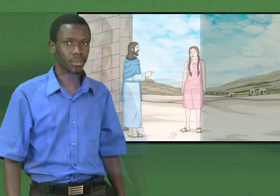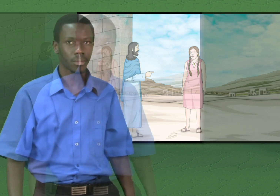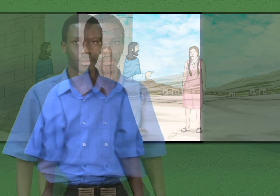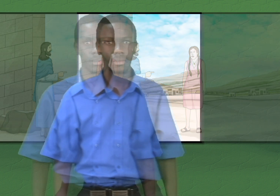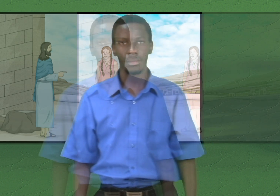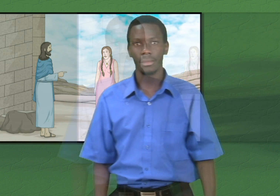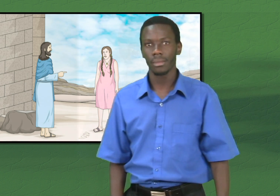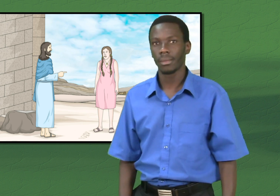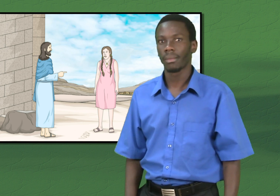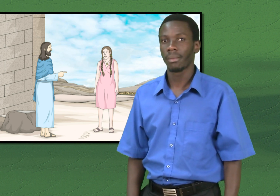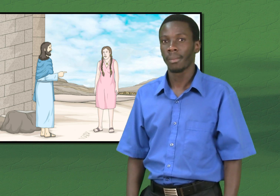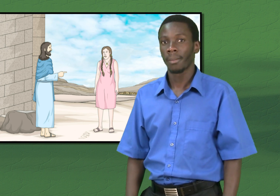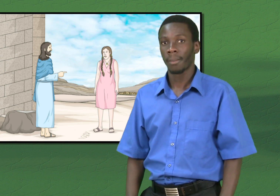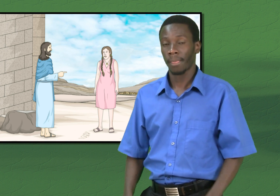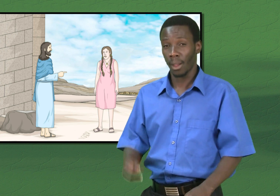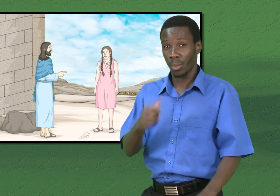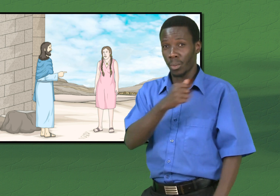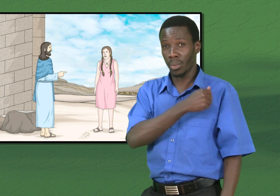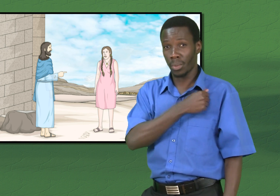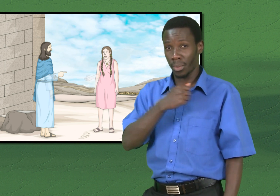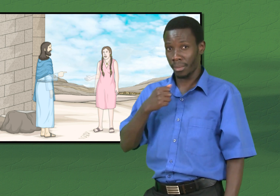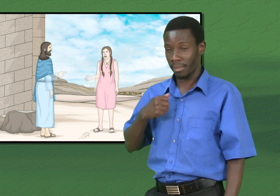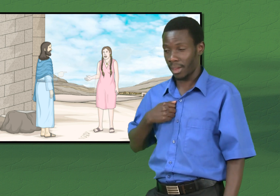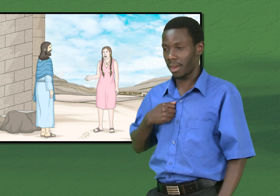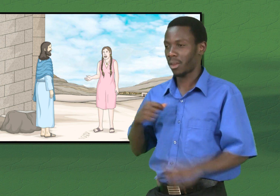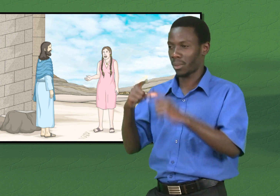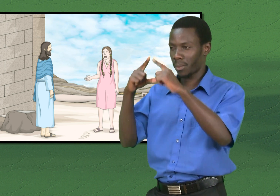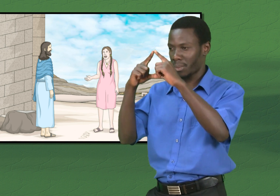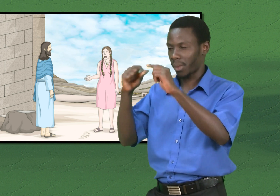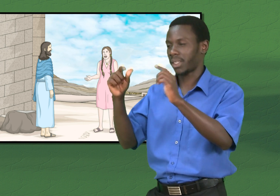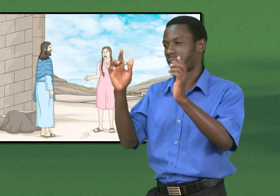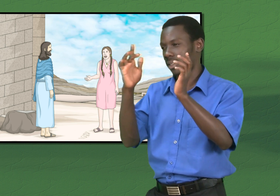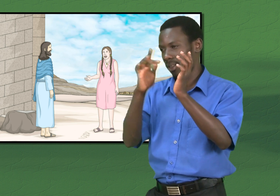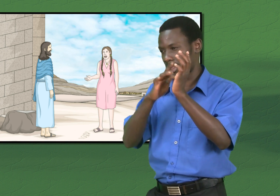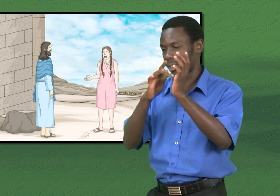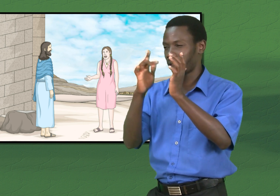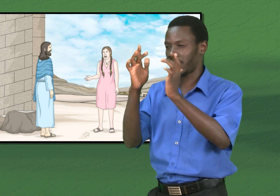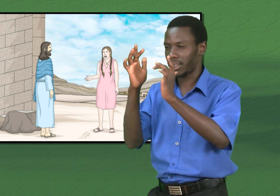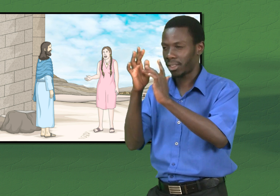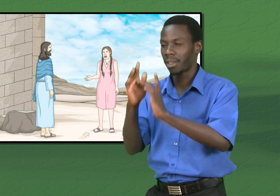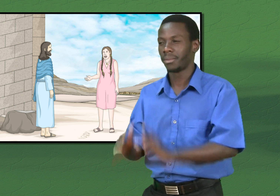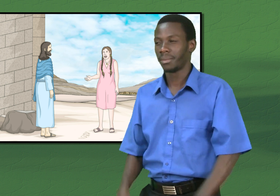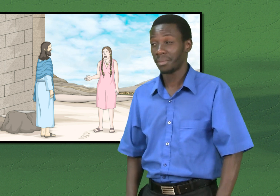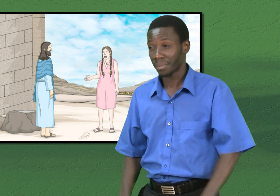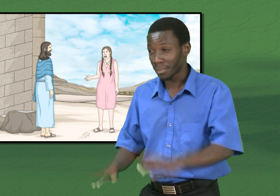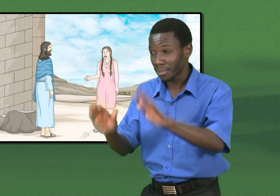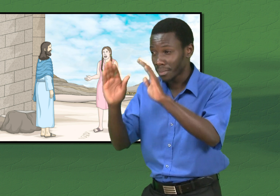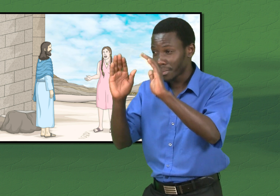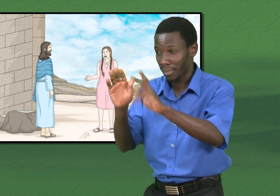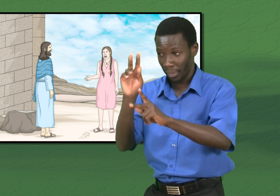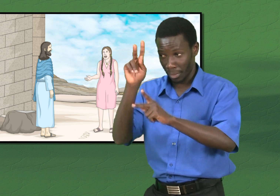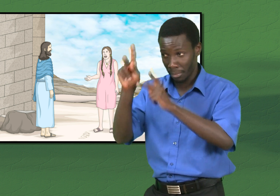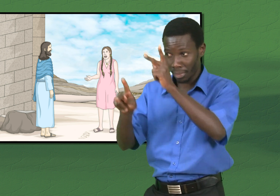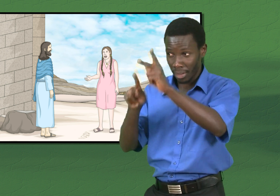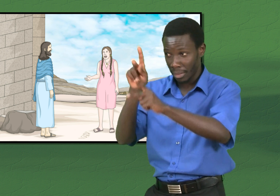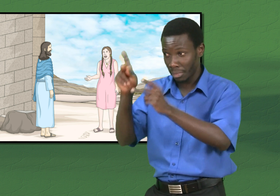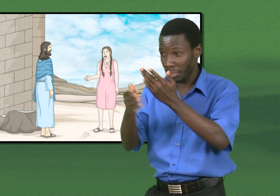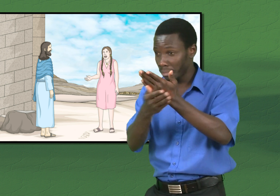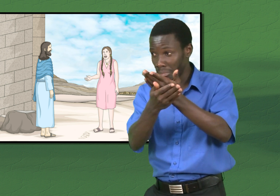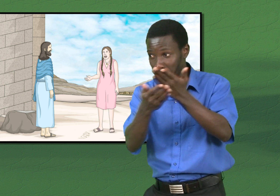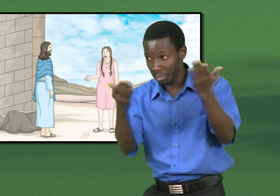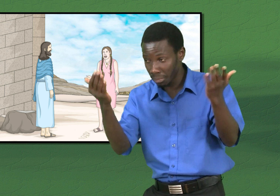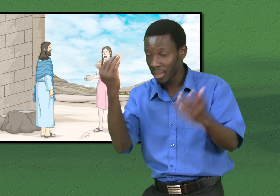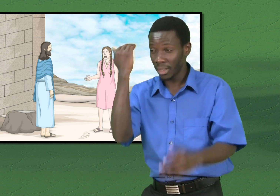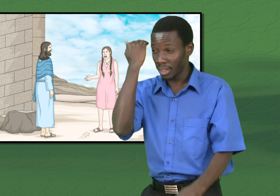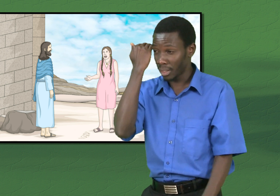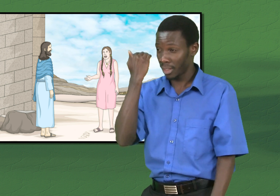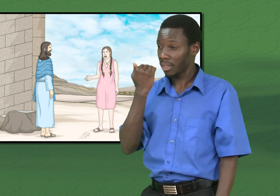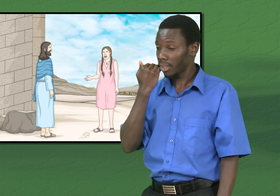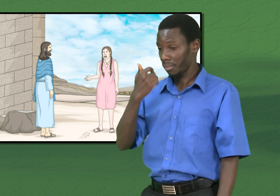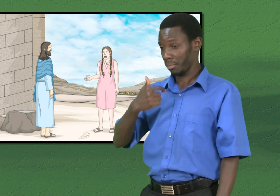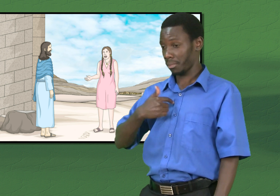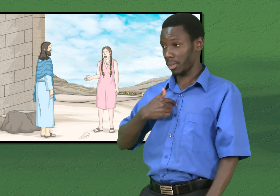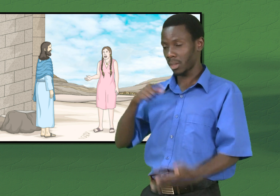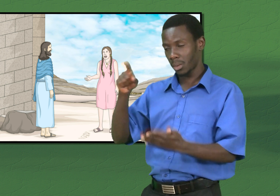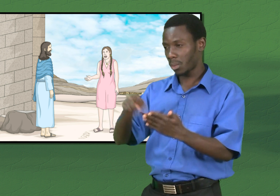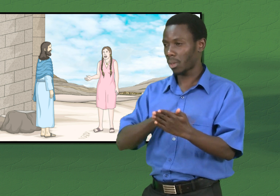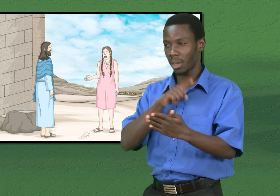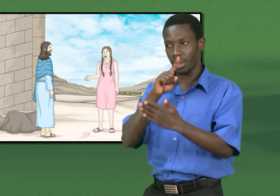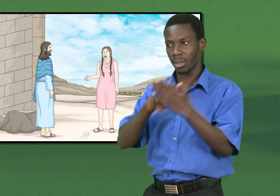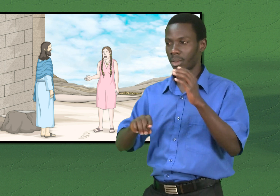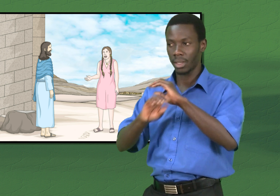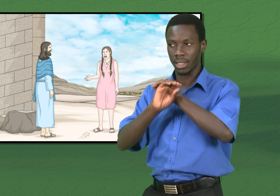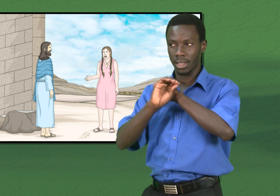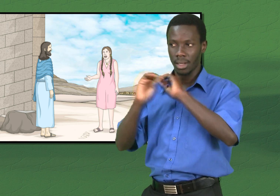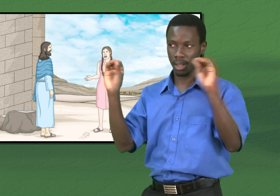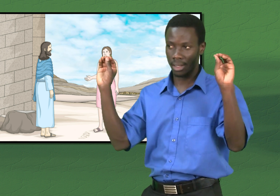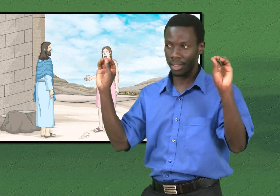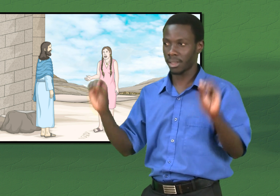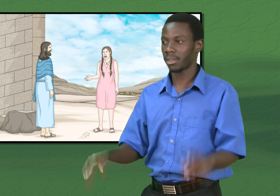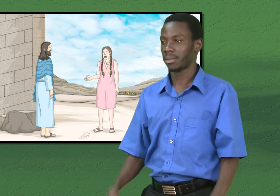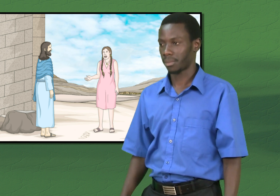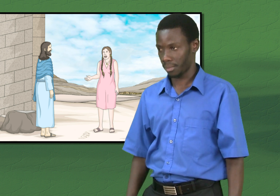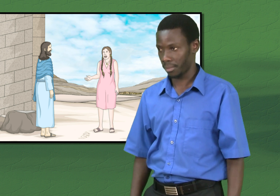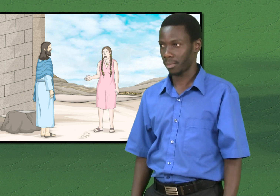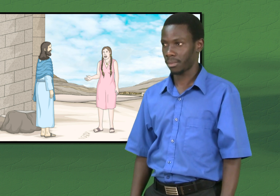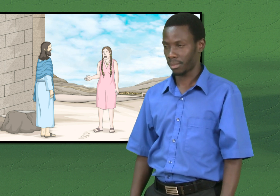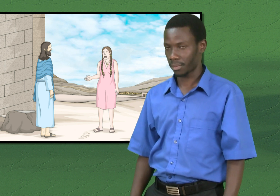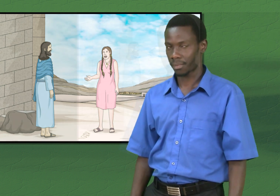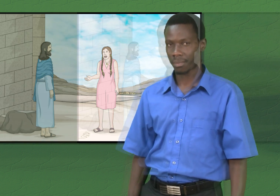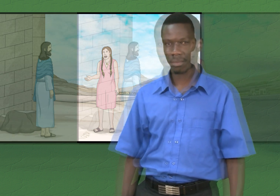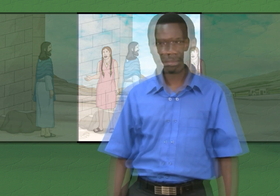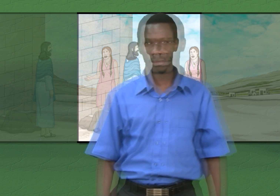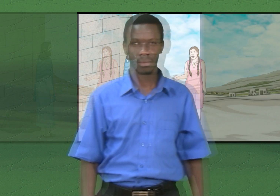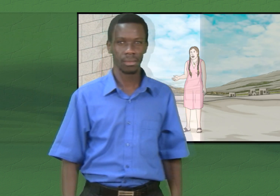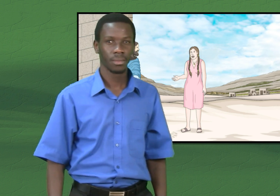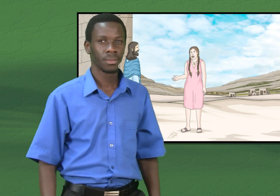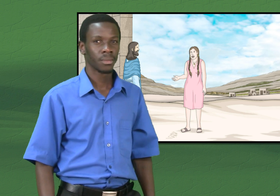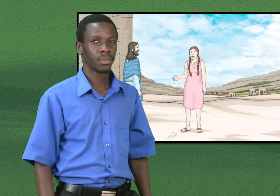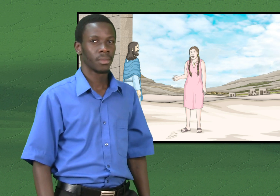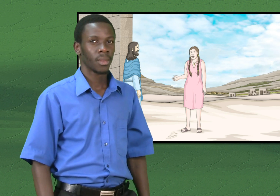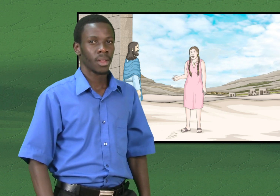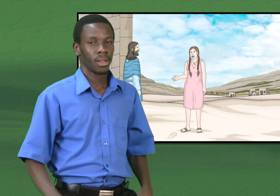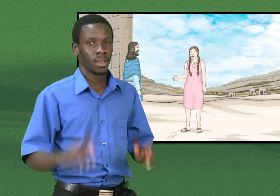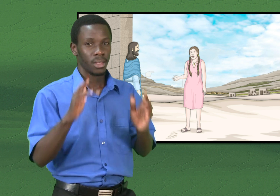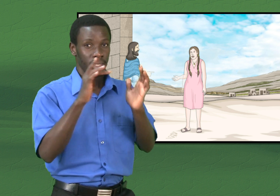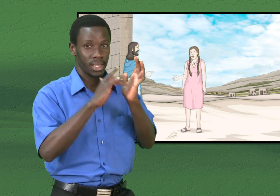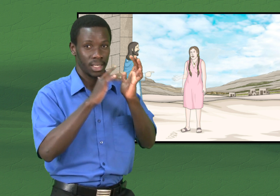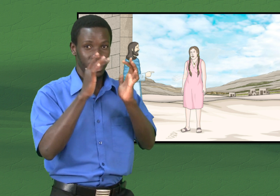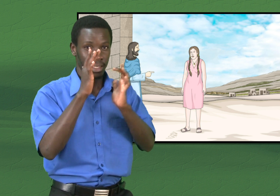“No one, Lord,” she answered.